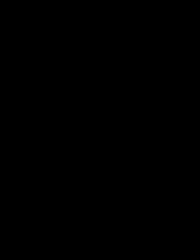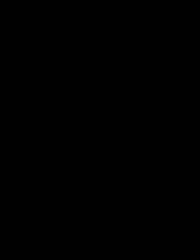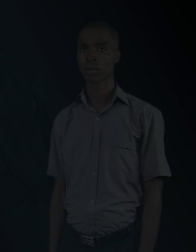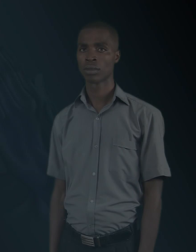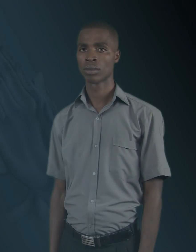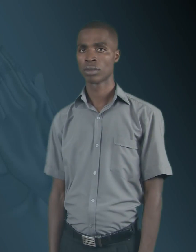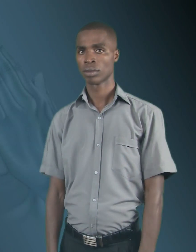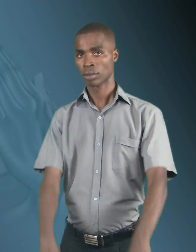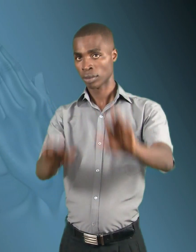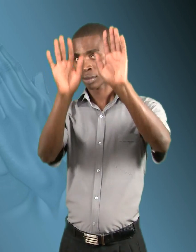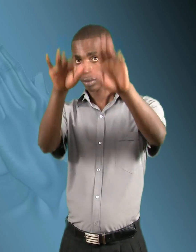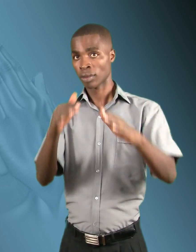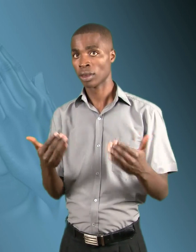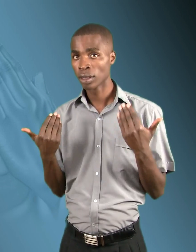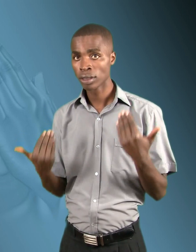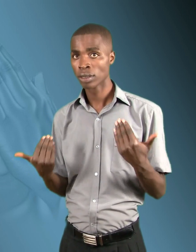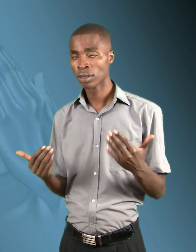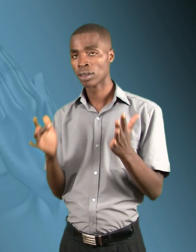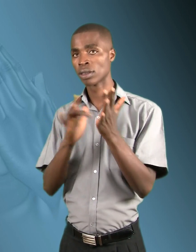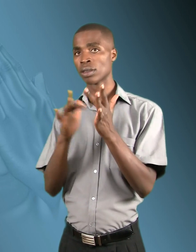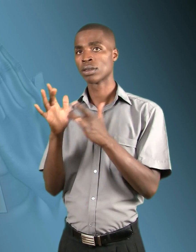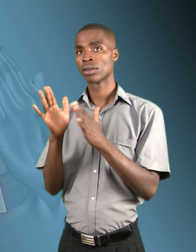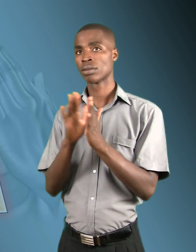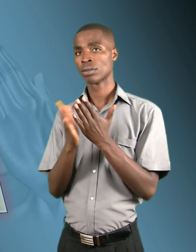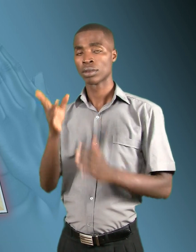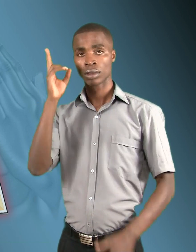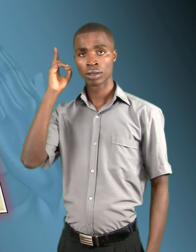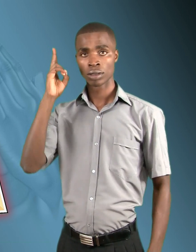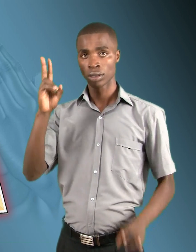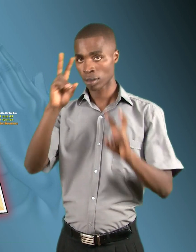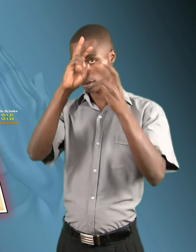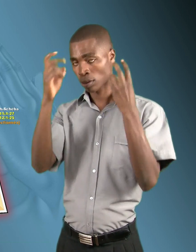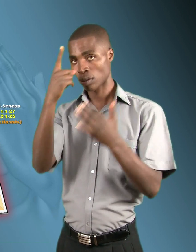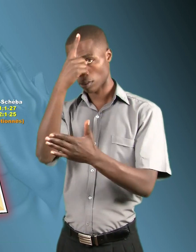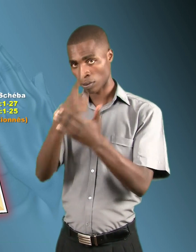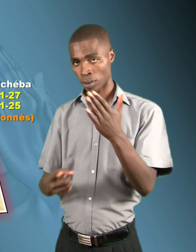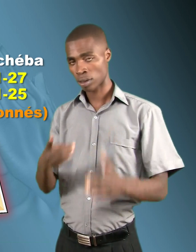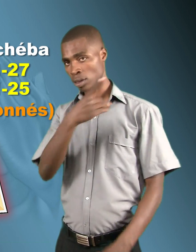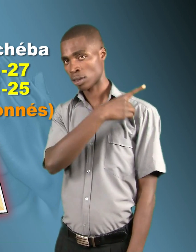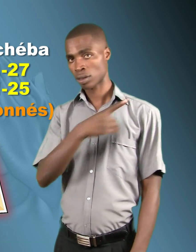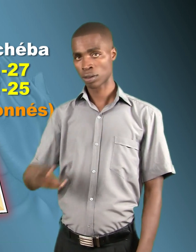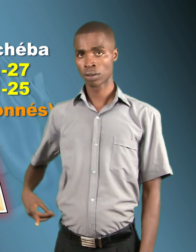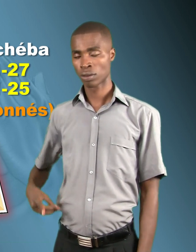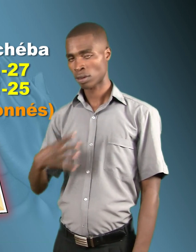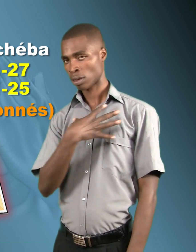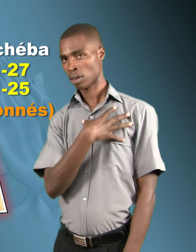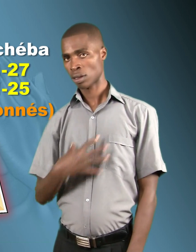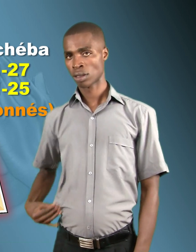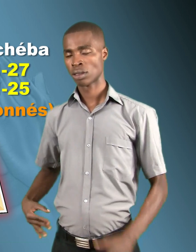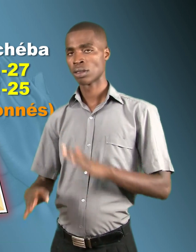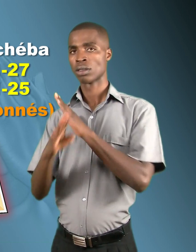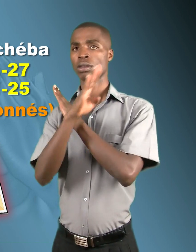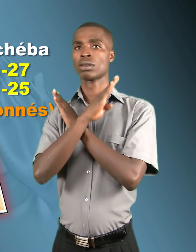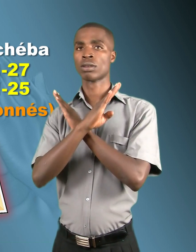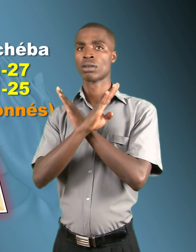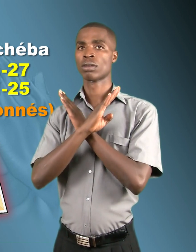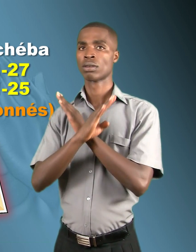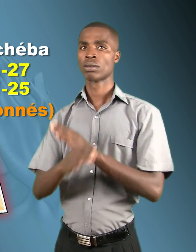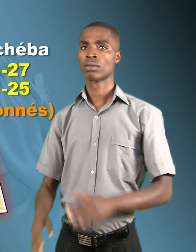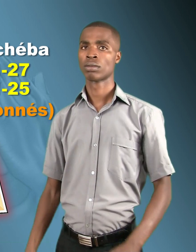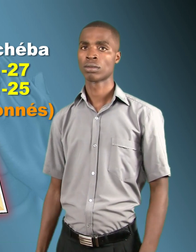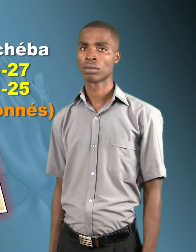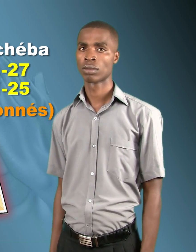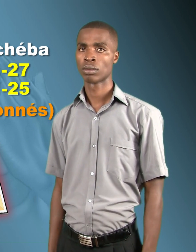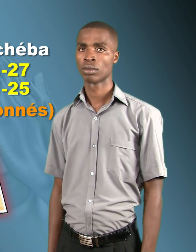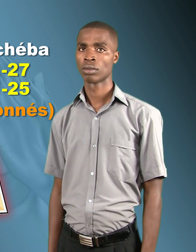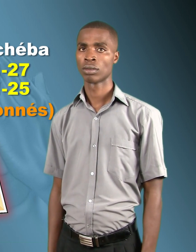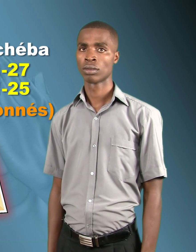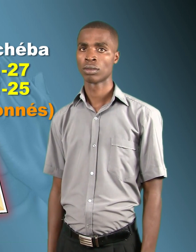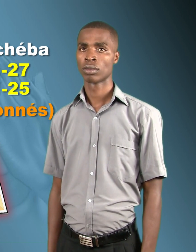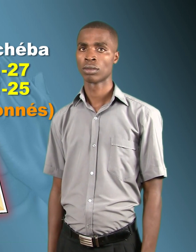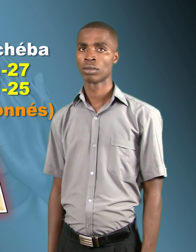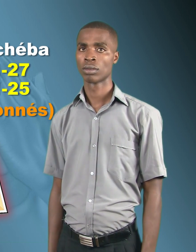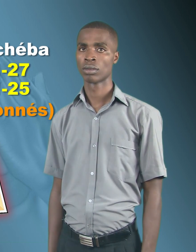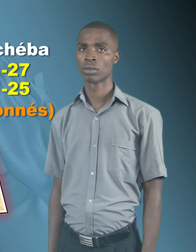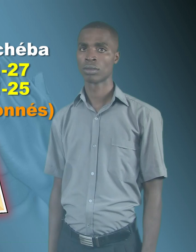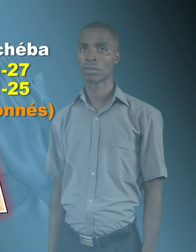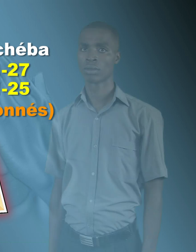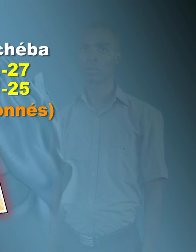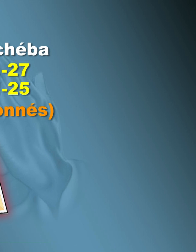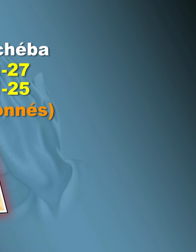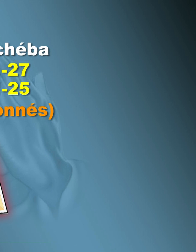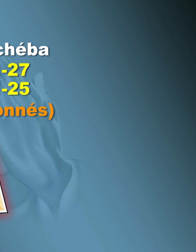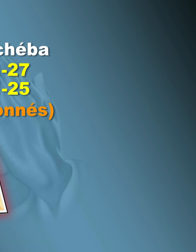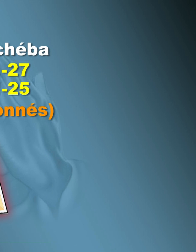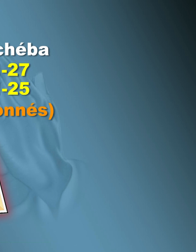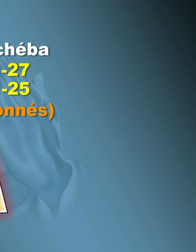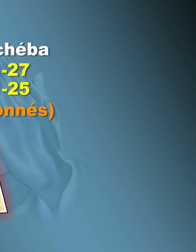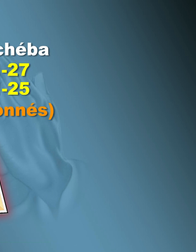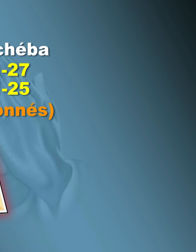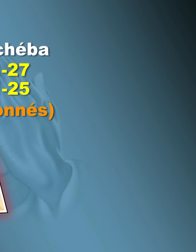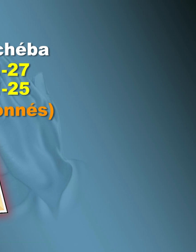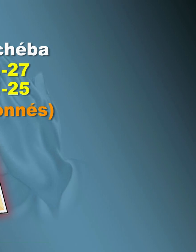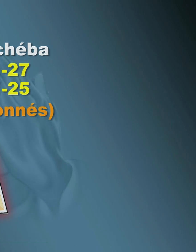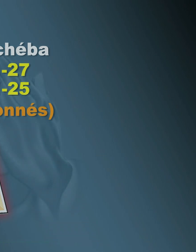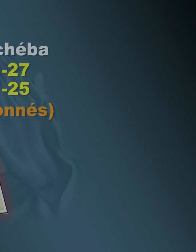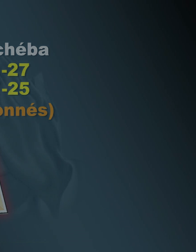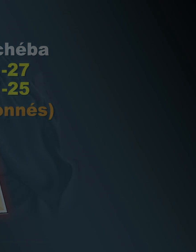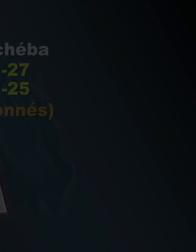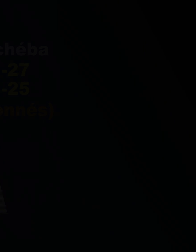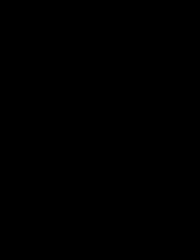David and Bathsheba